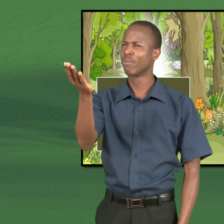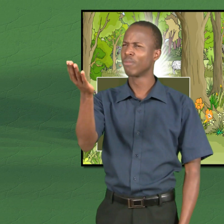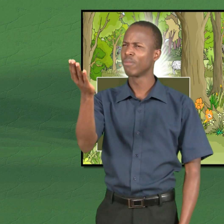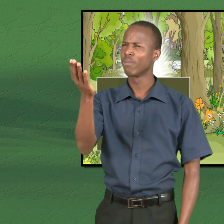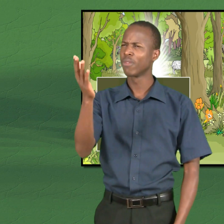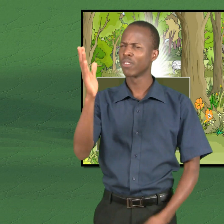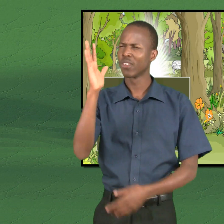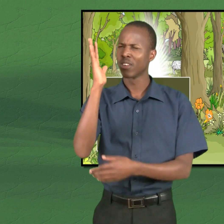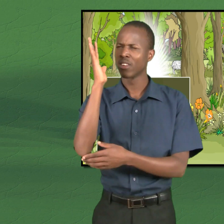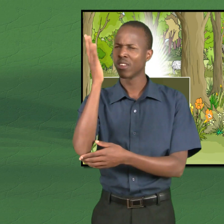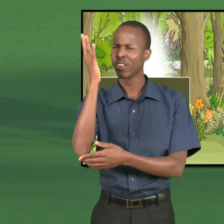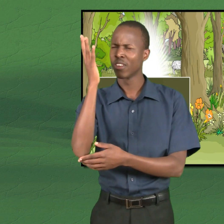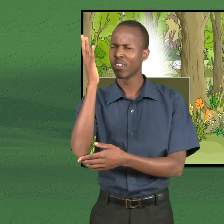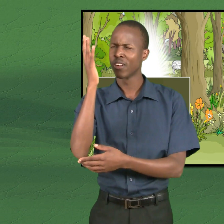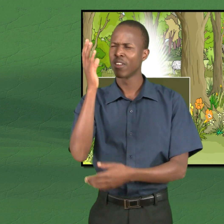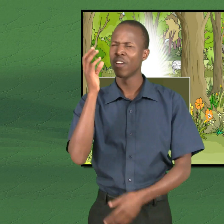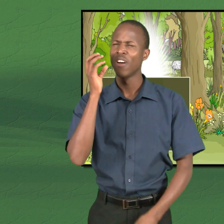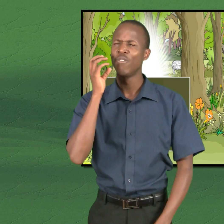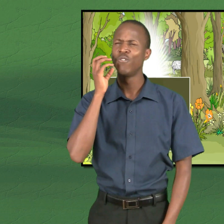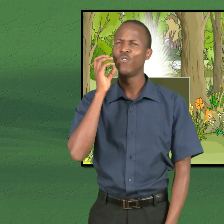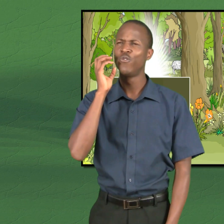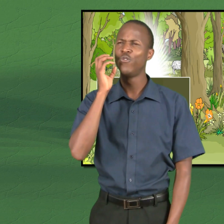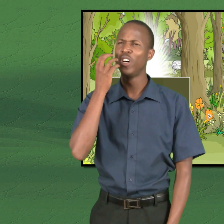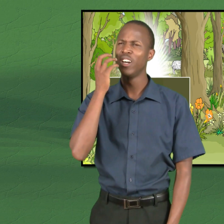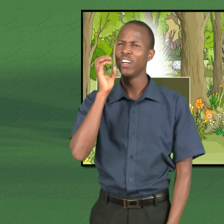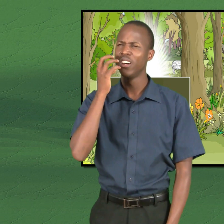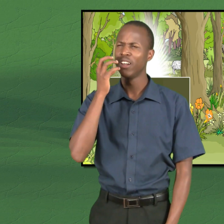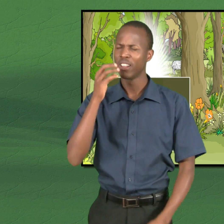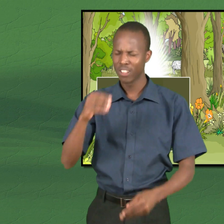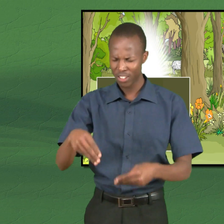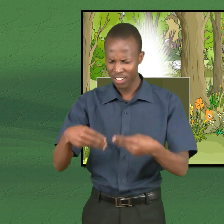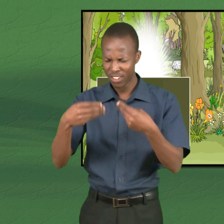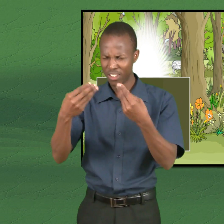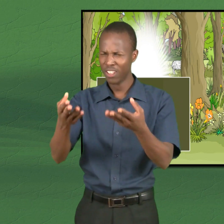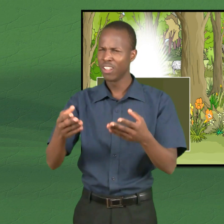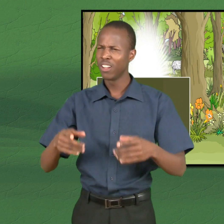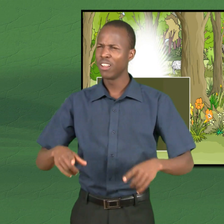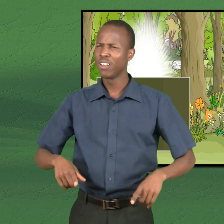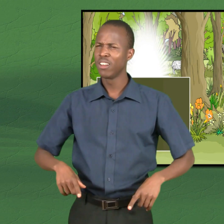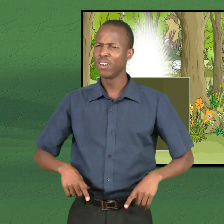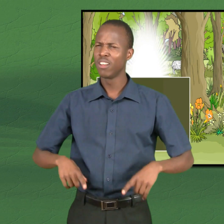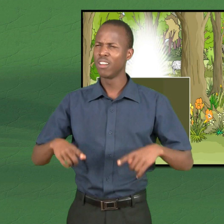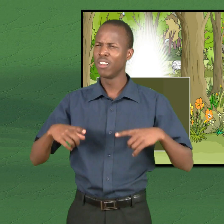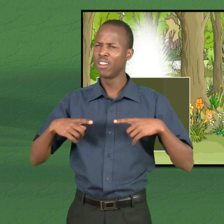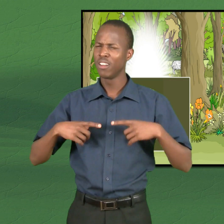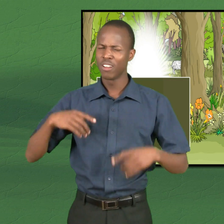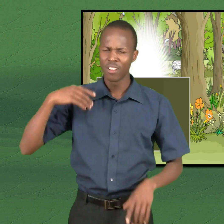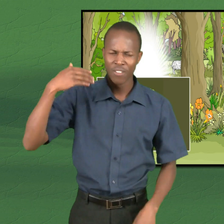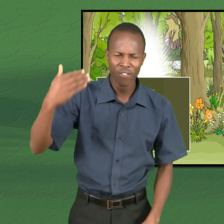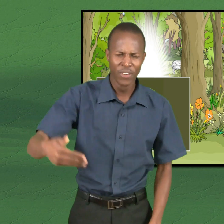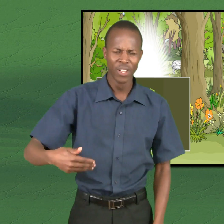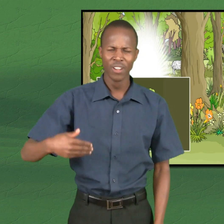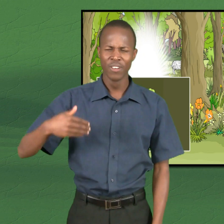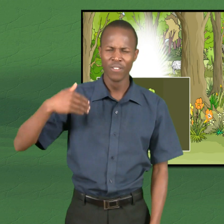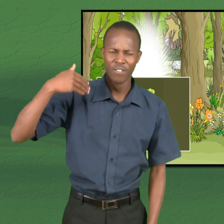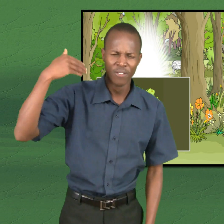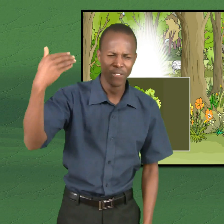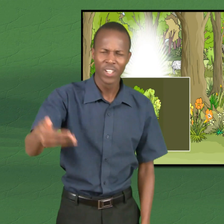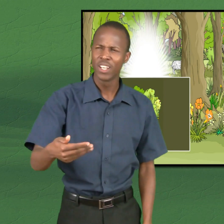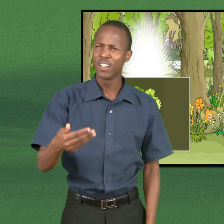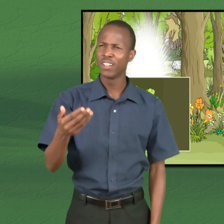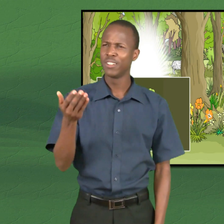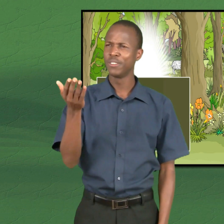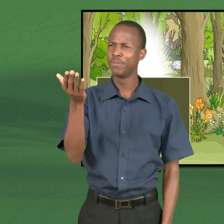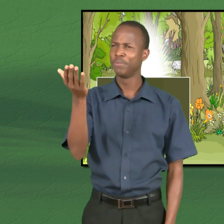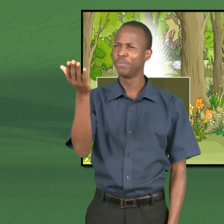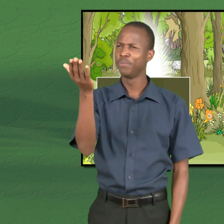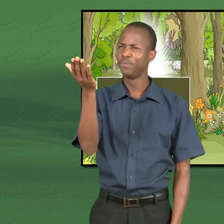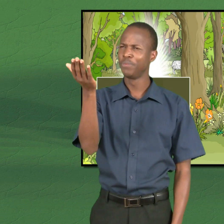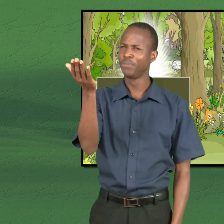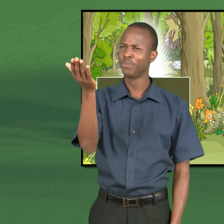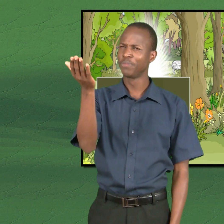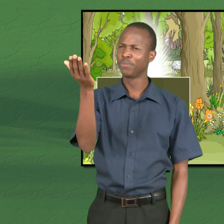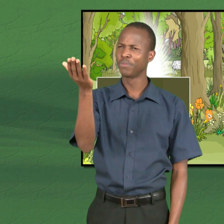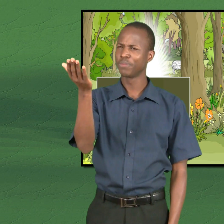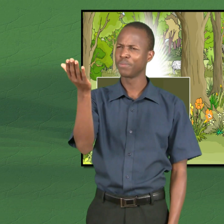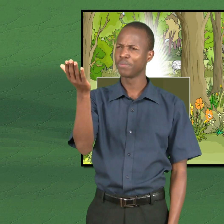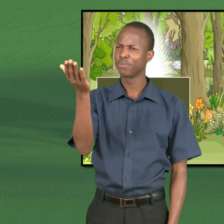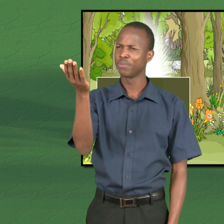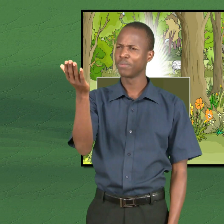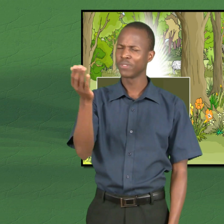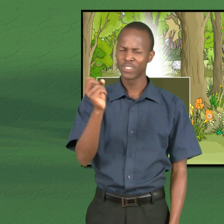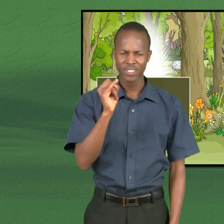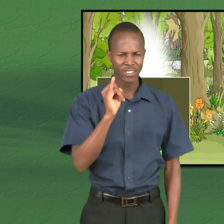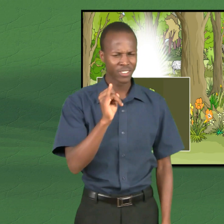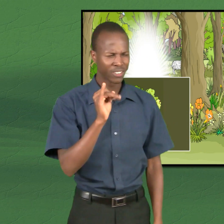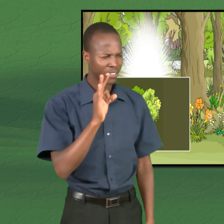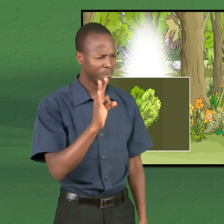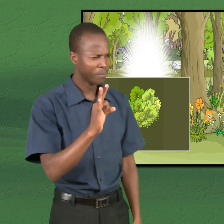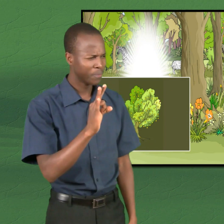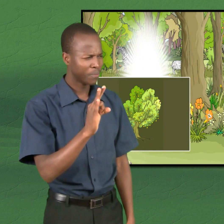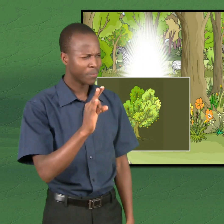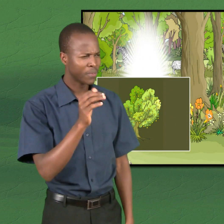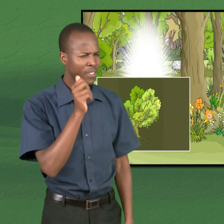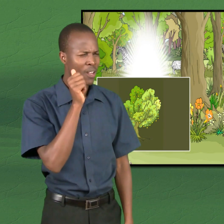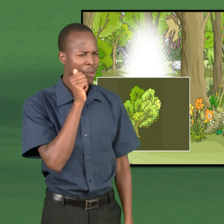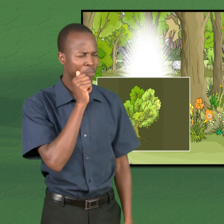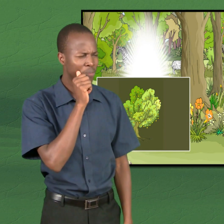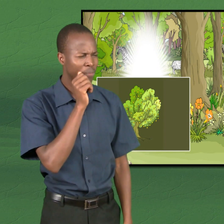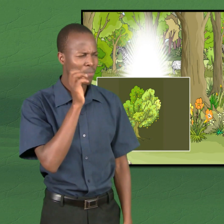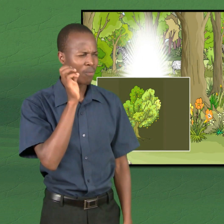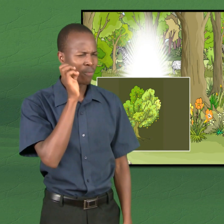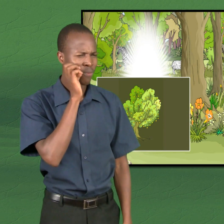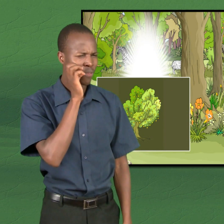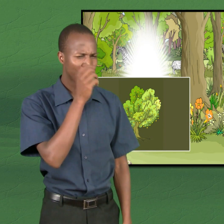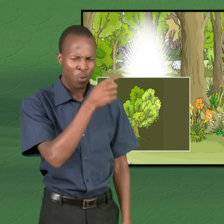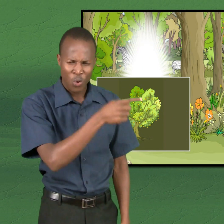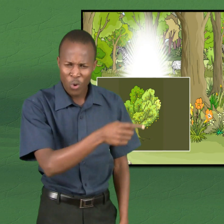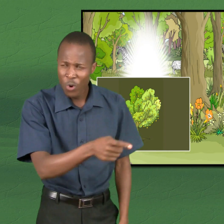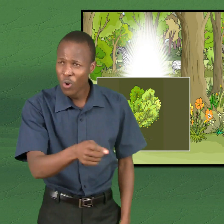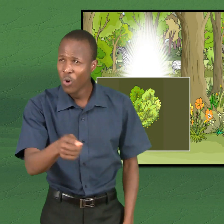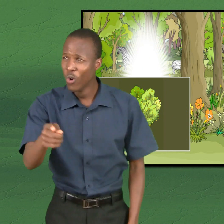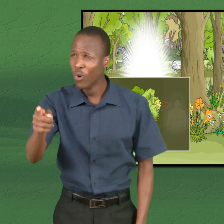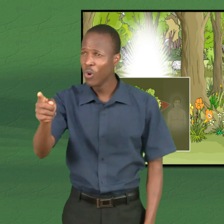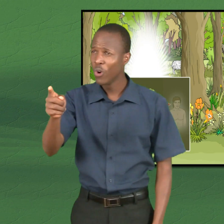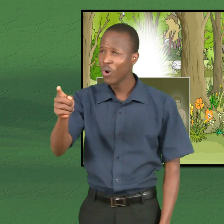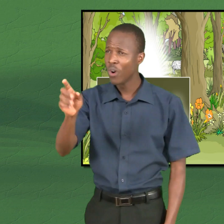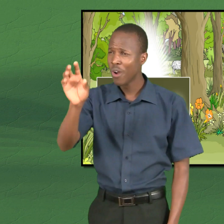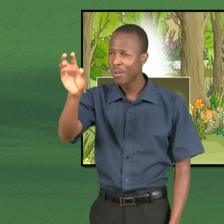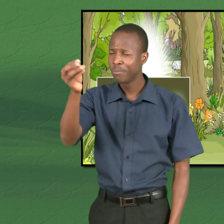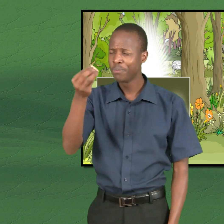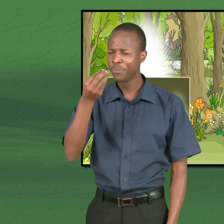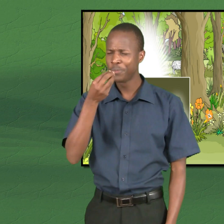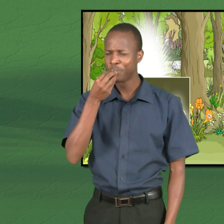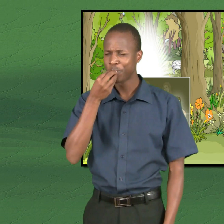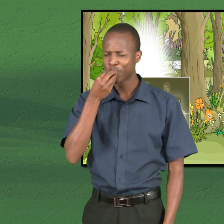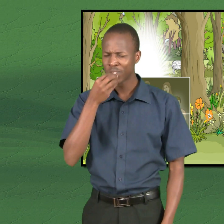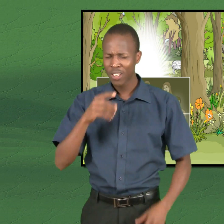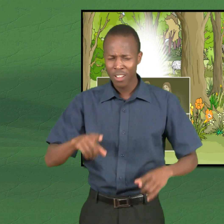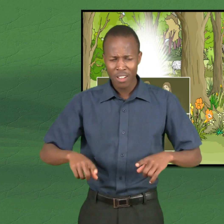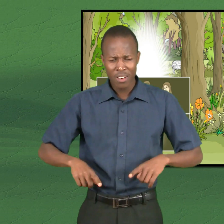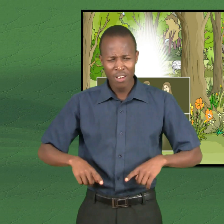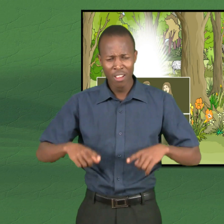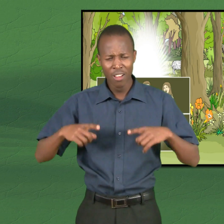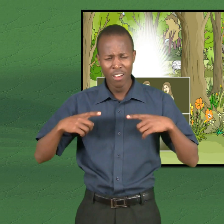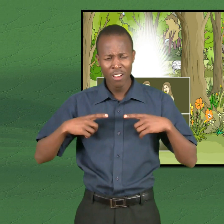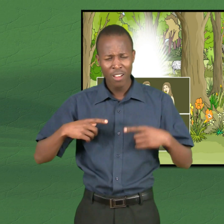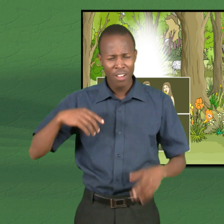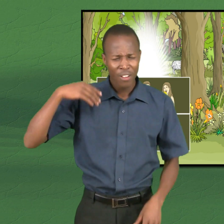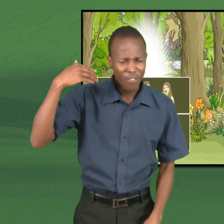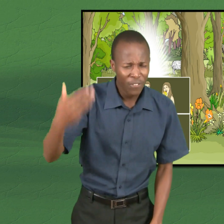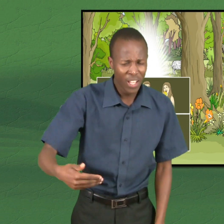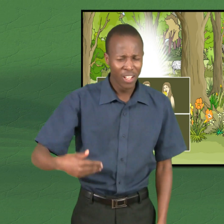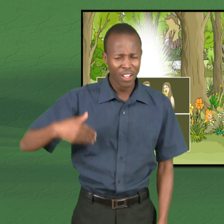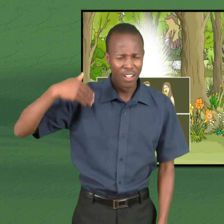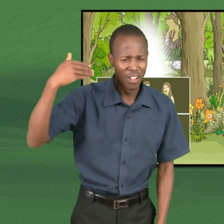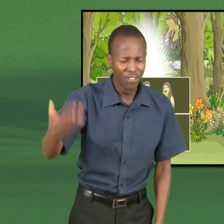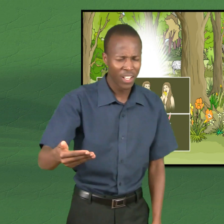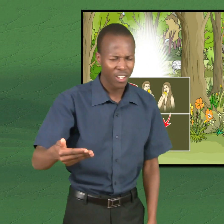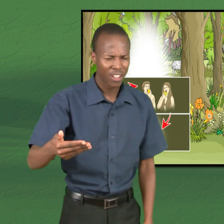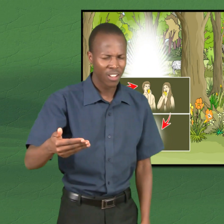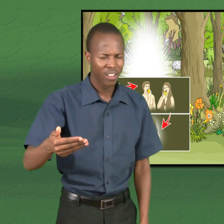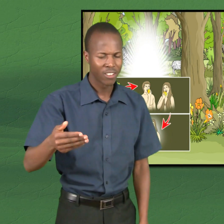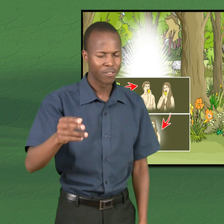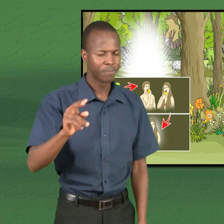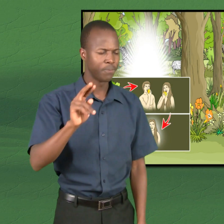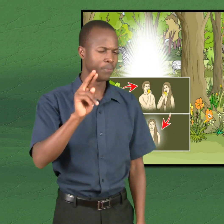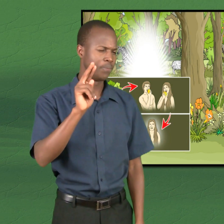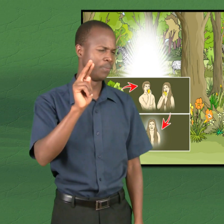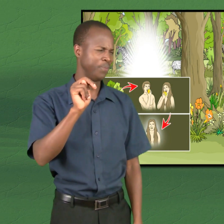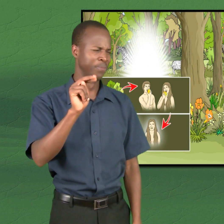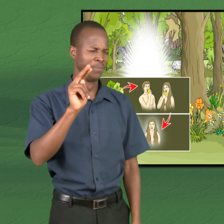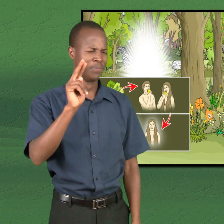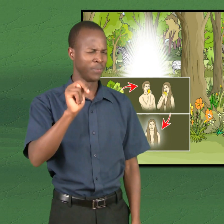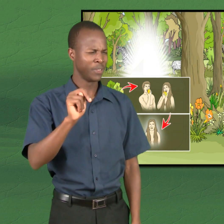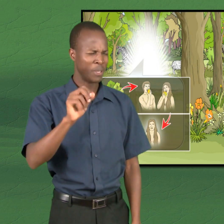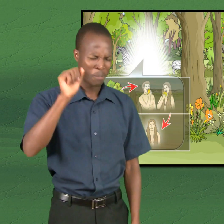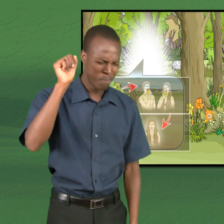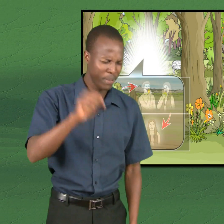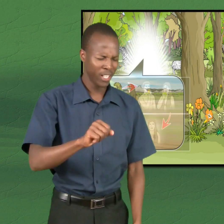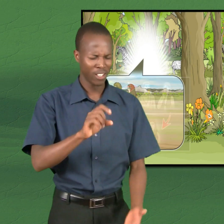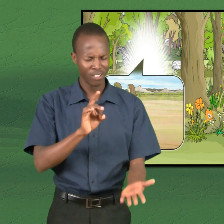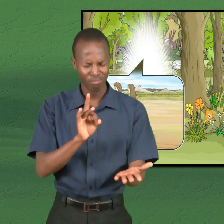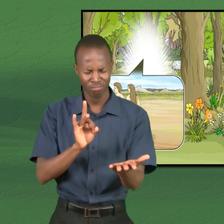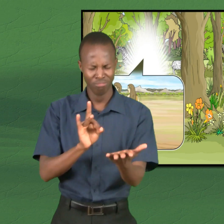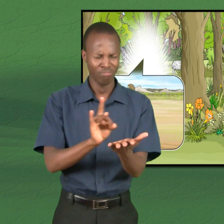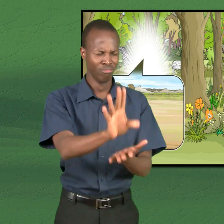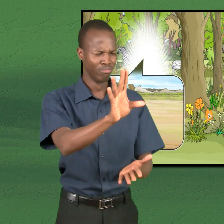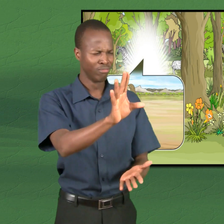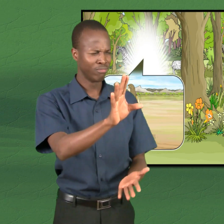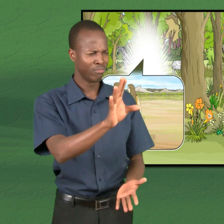And now, lest he reach out his hand and take also from the tree of life, and eat, and live forever...”